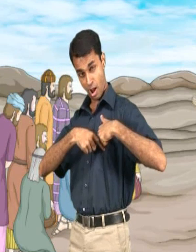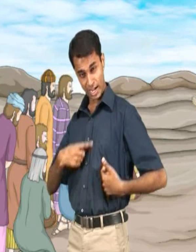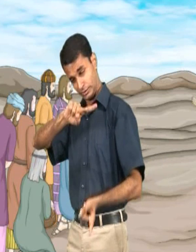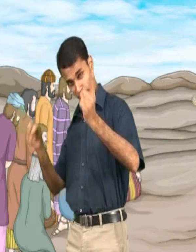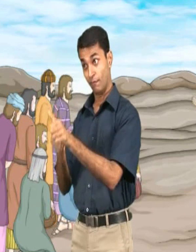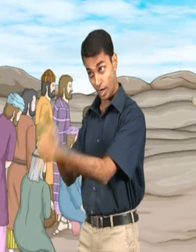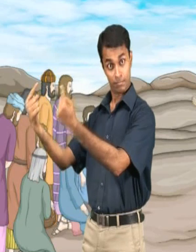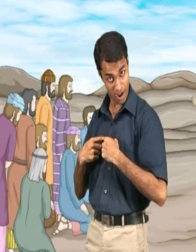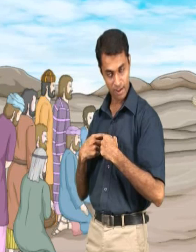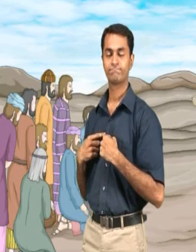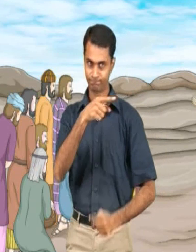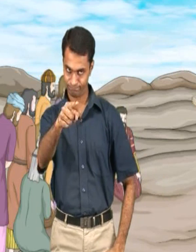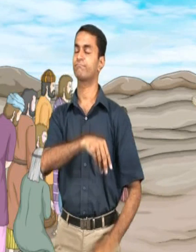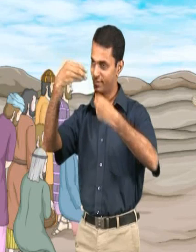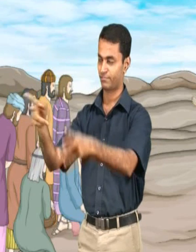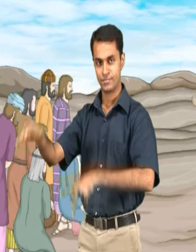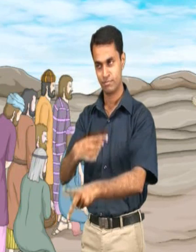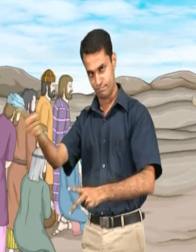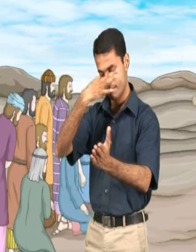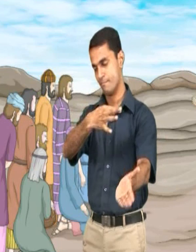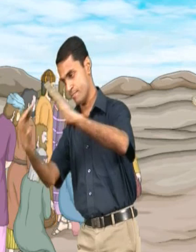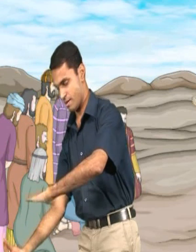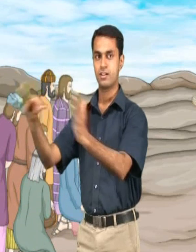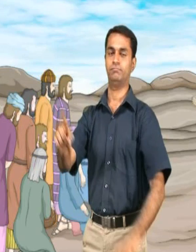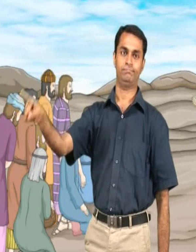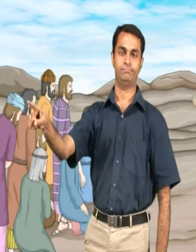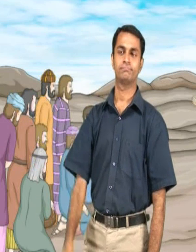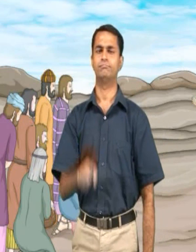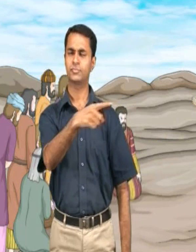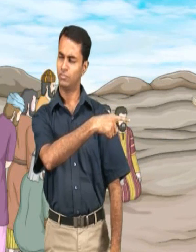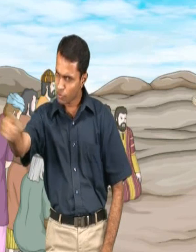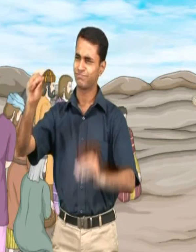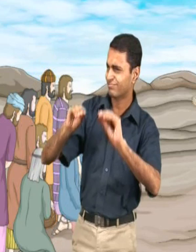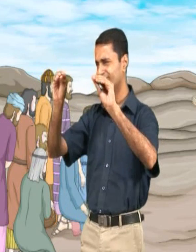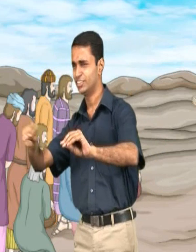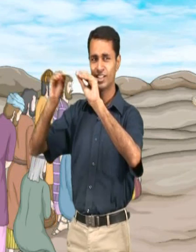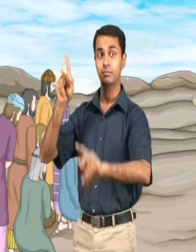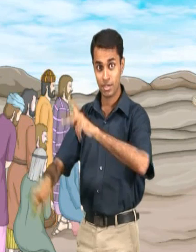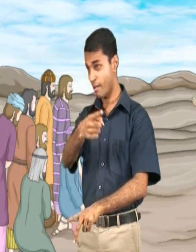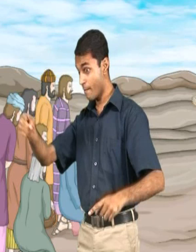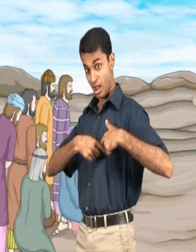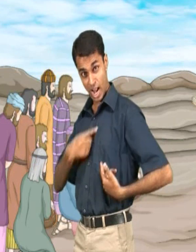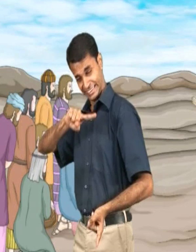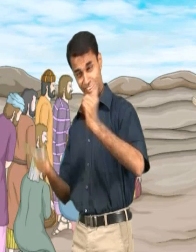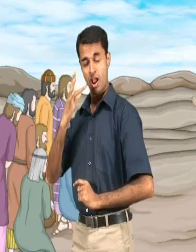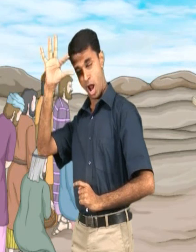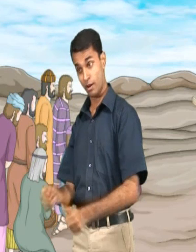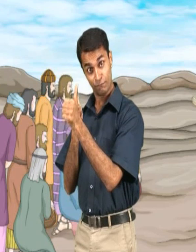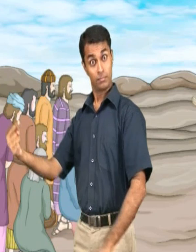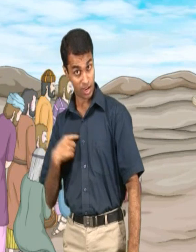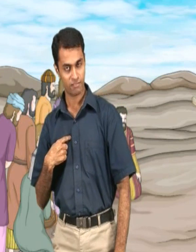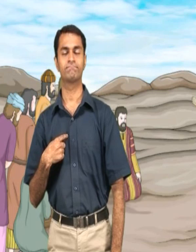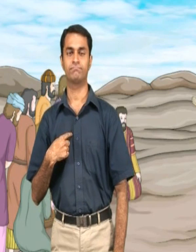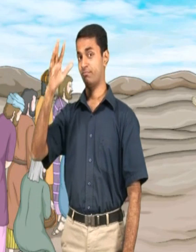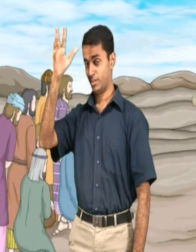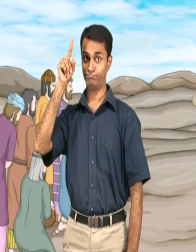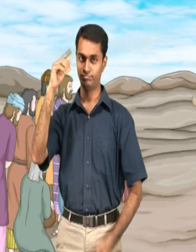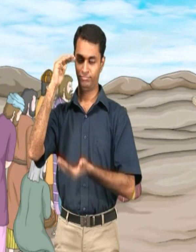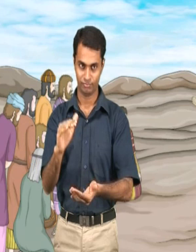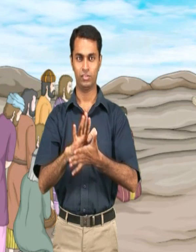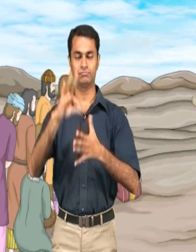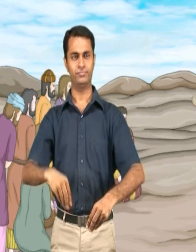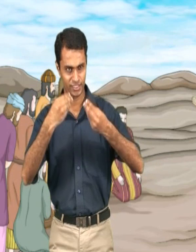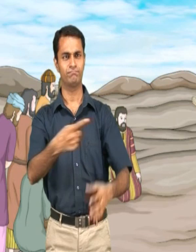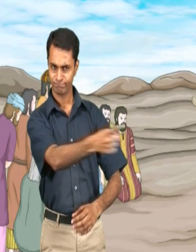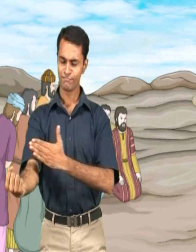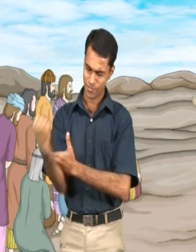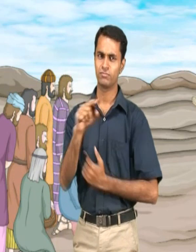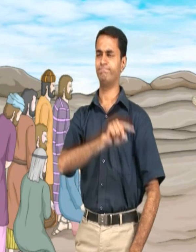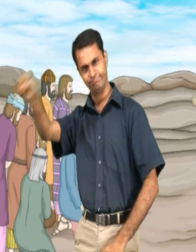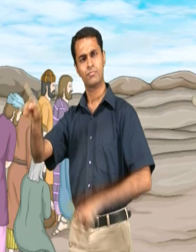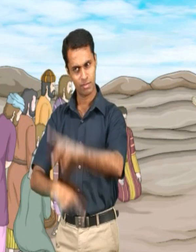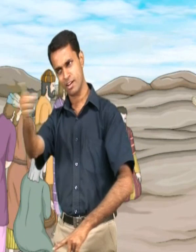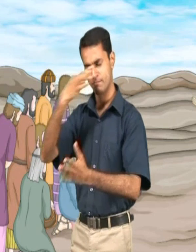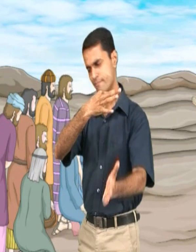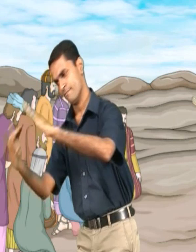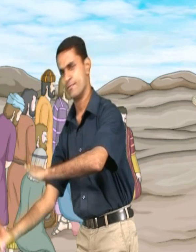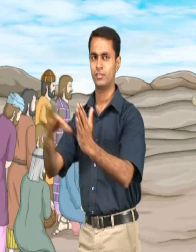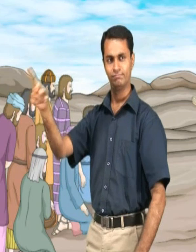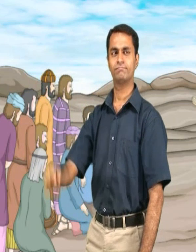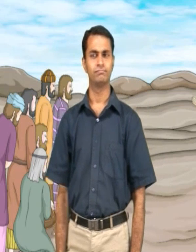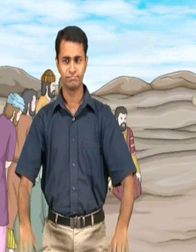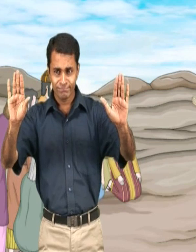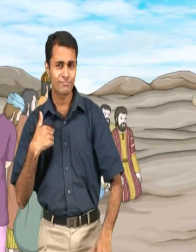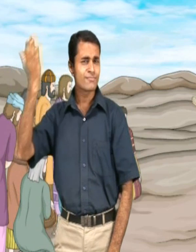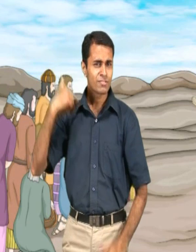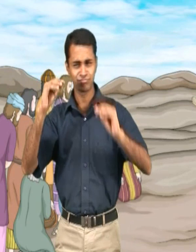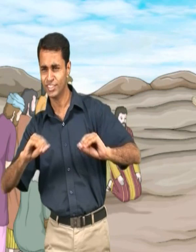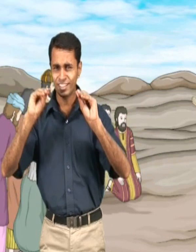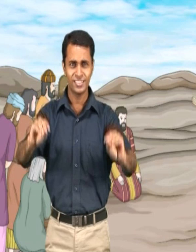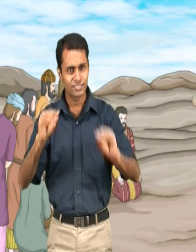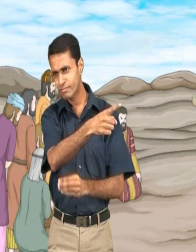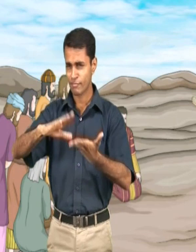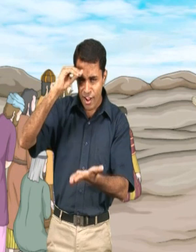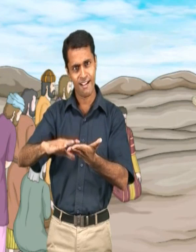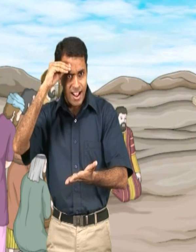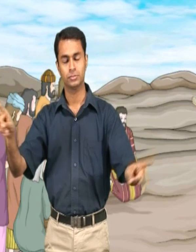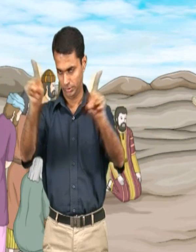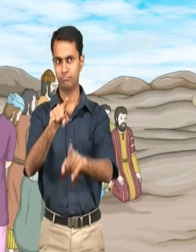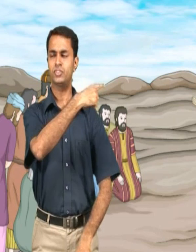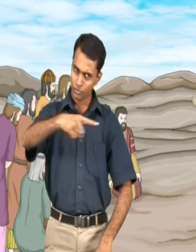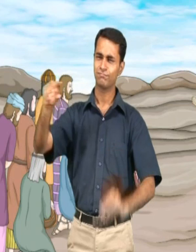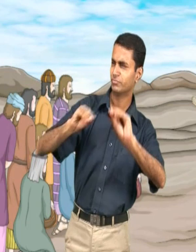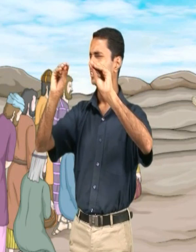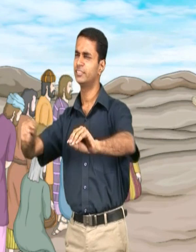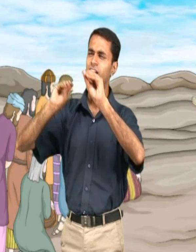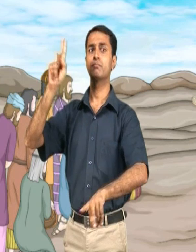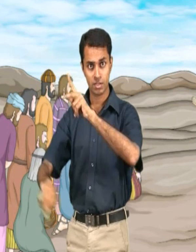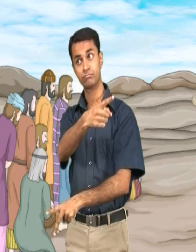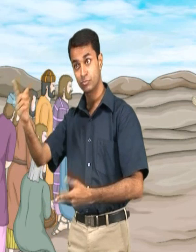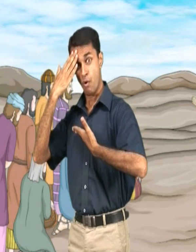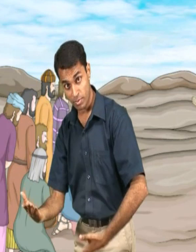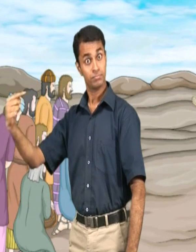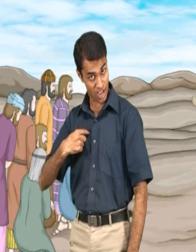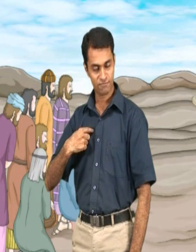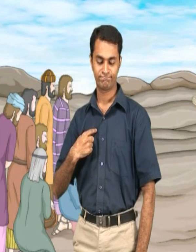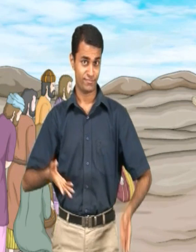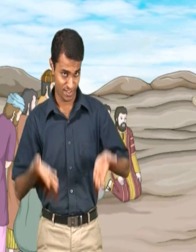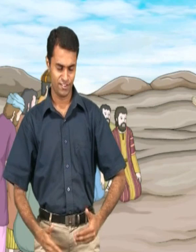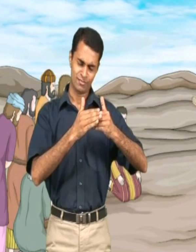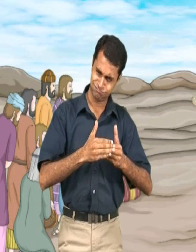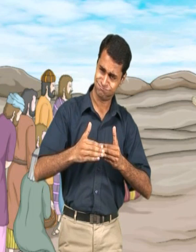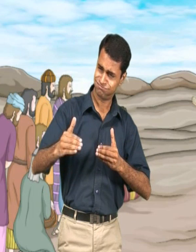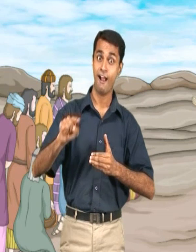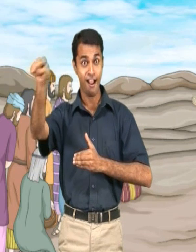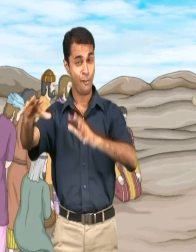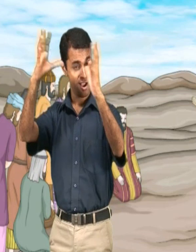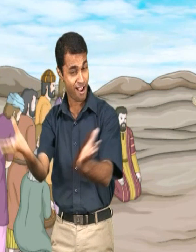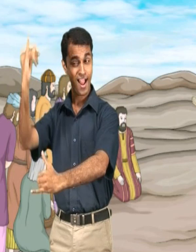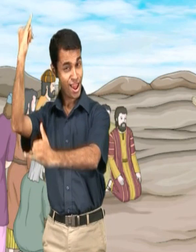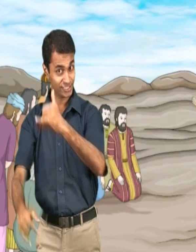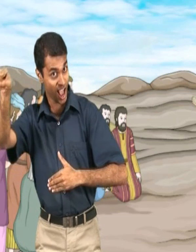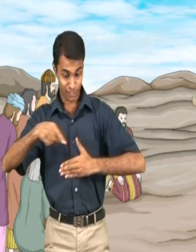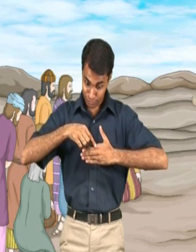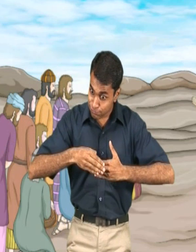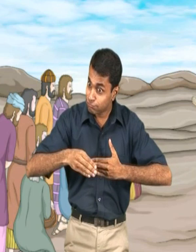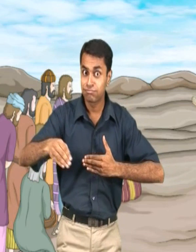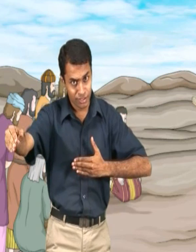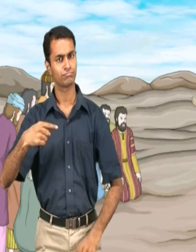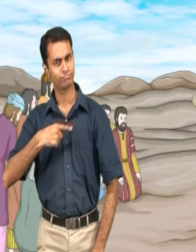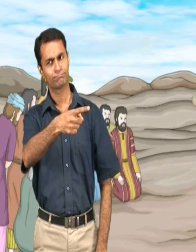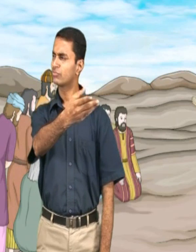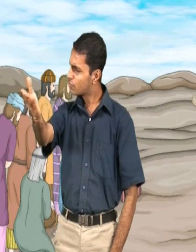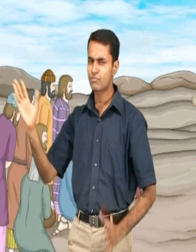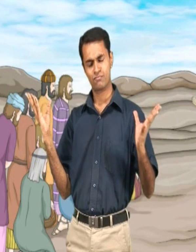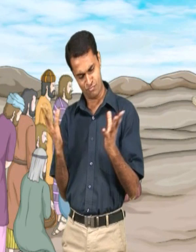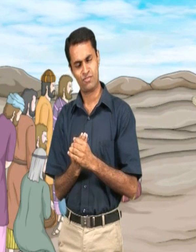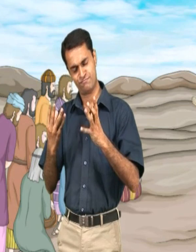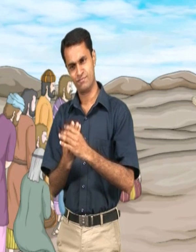Therefore go and make disciples of all nations, baptizing them in the name of the Father, and of the Son, and of the Holy Spirit, and teaching them to obey all that I have commanded you.